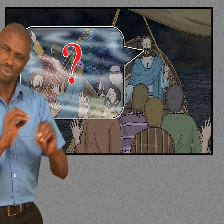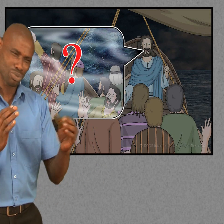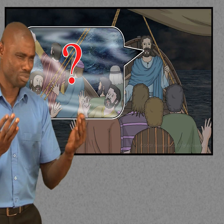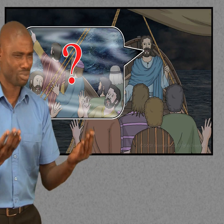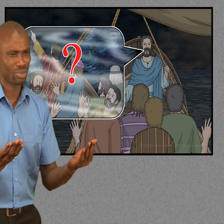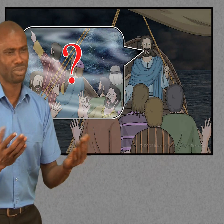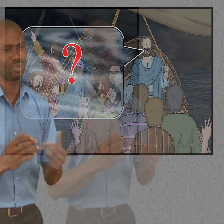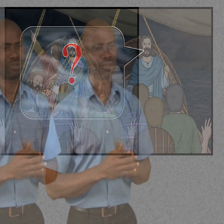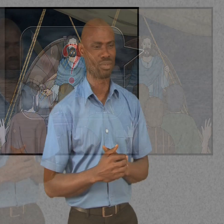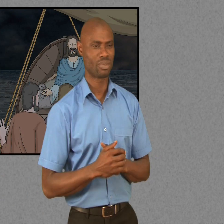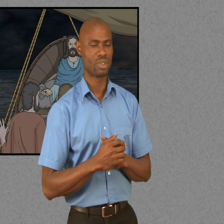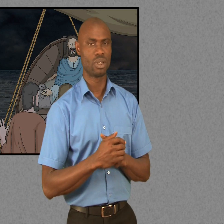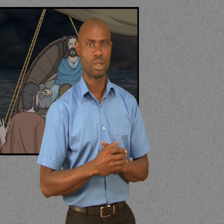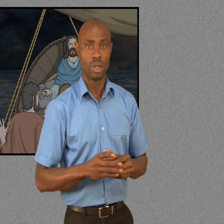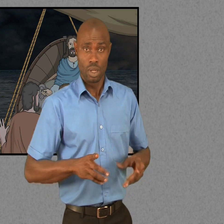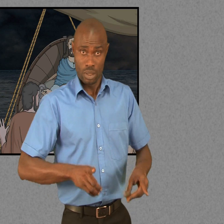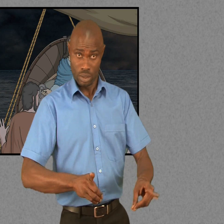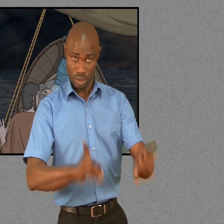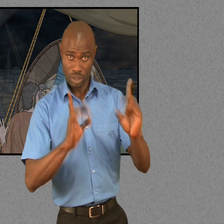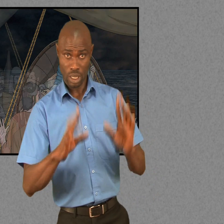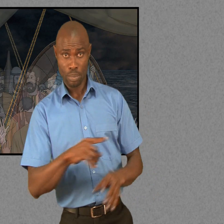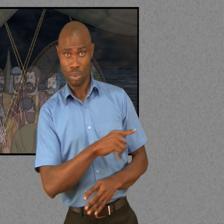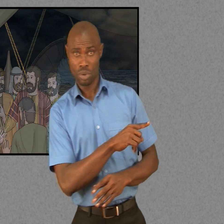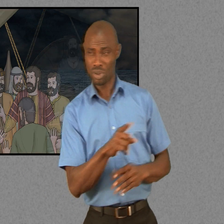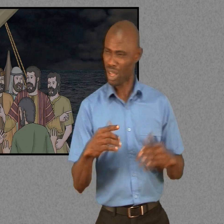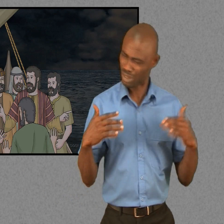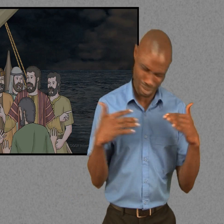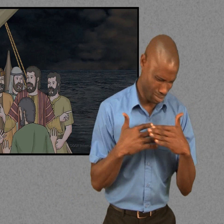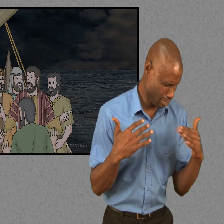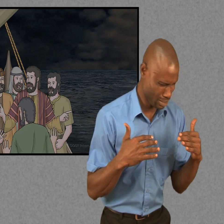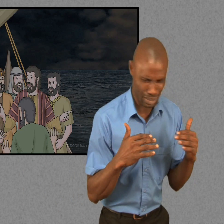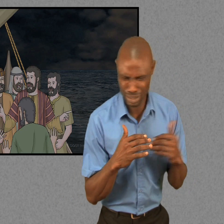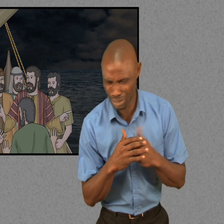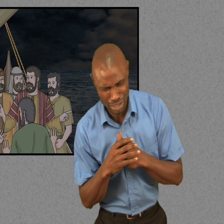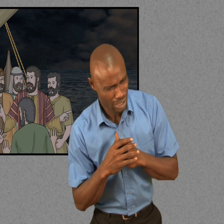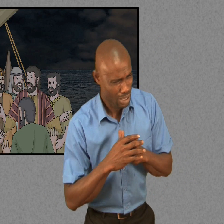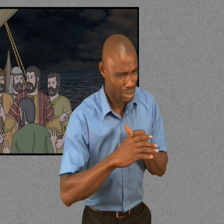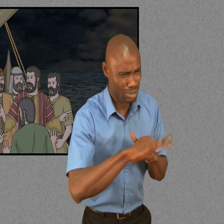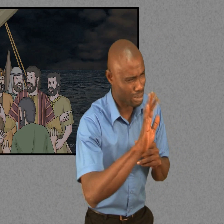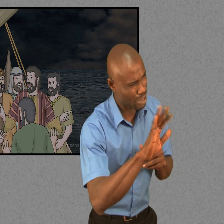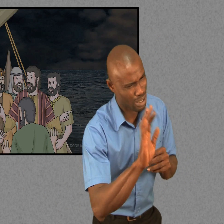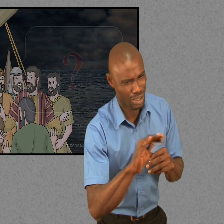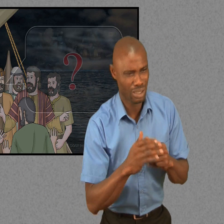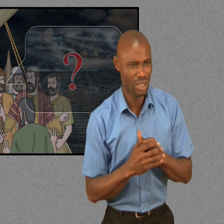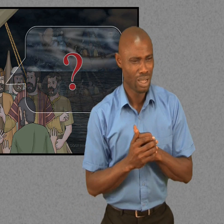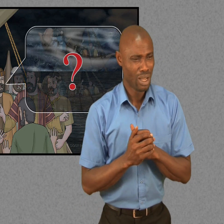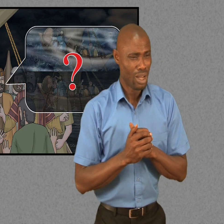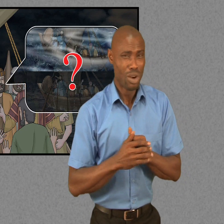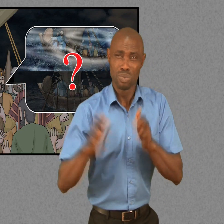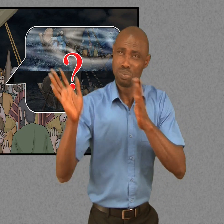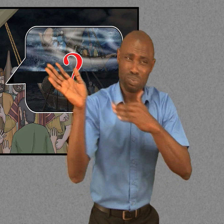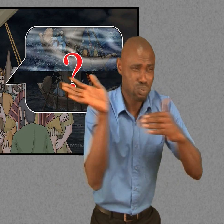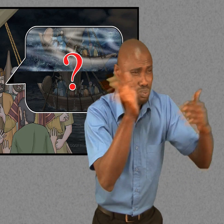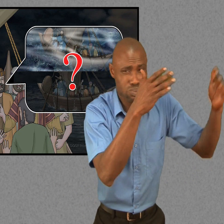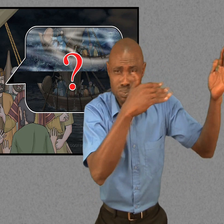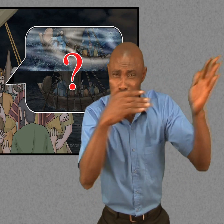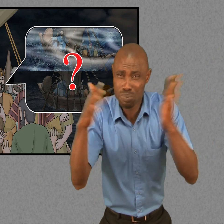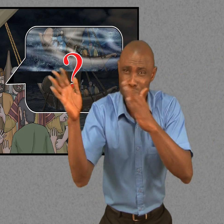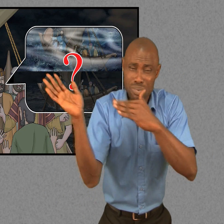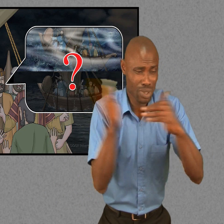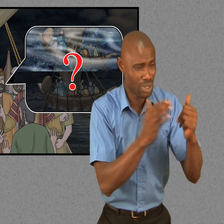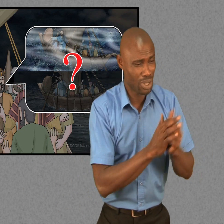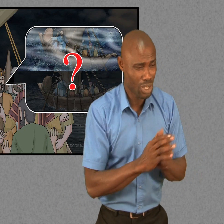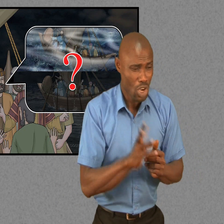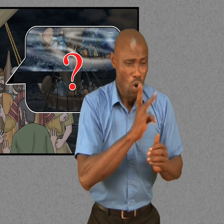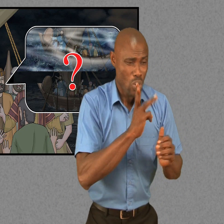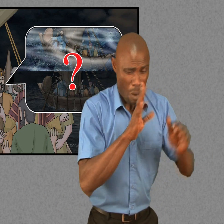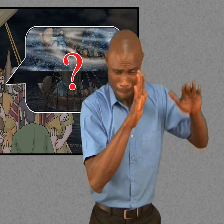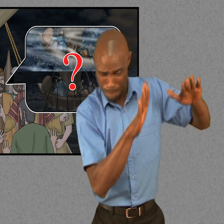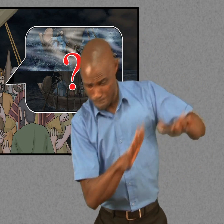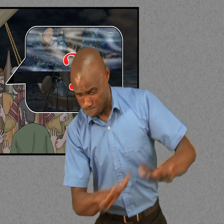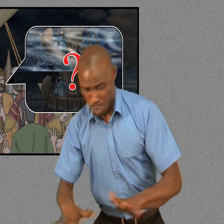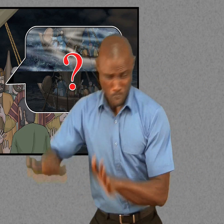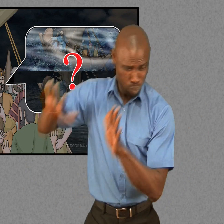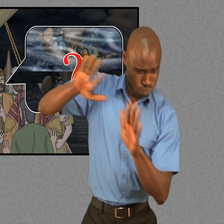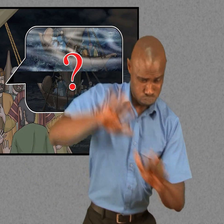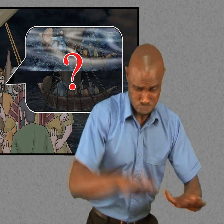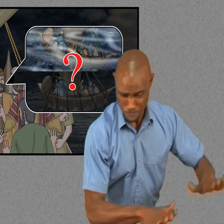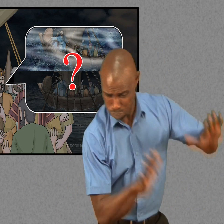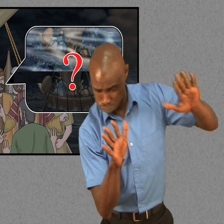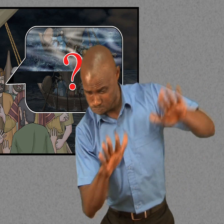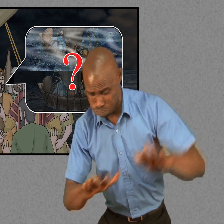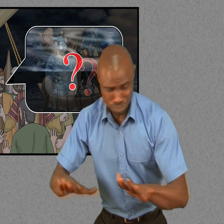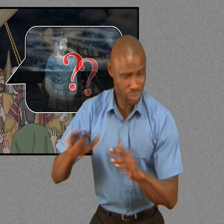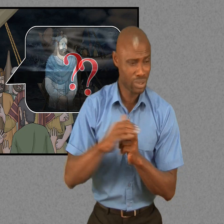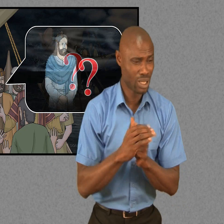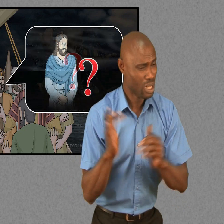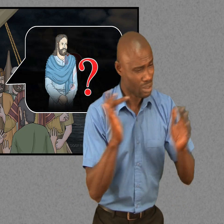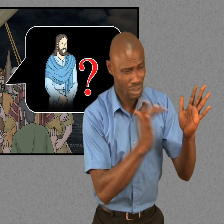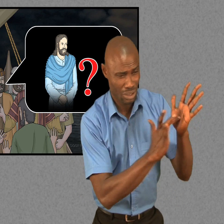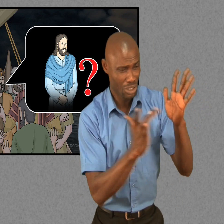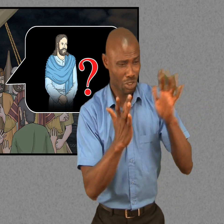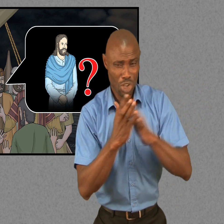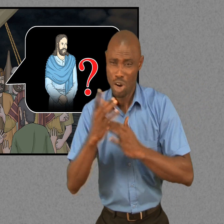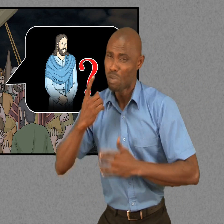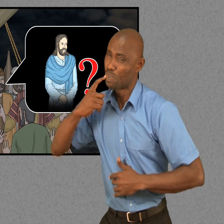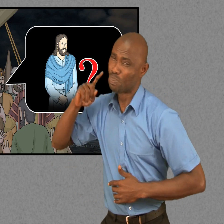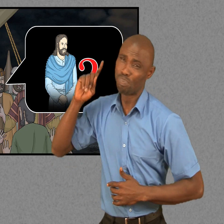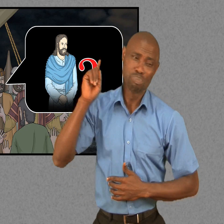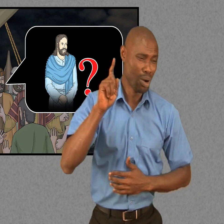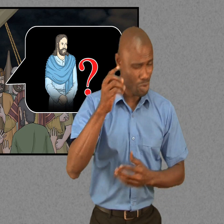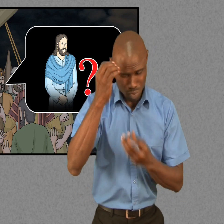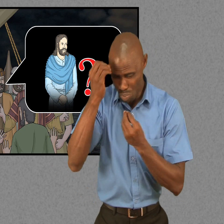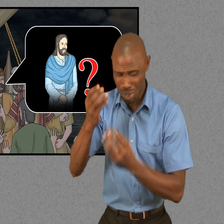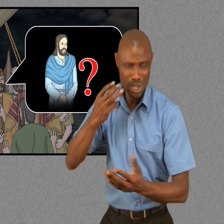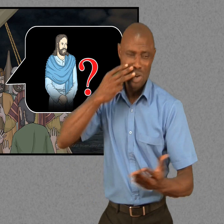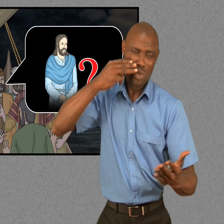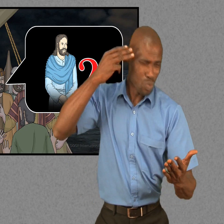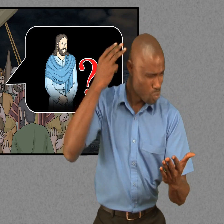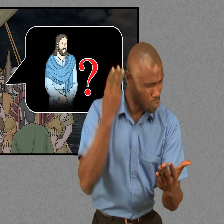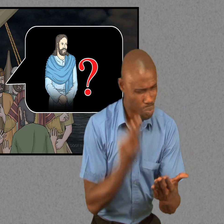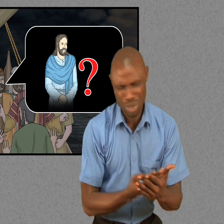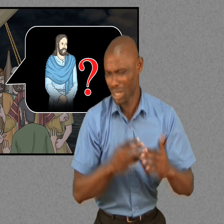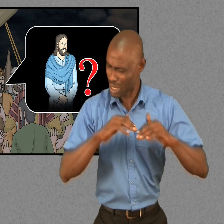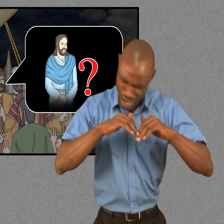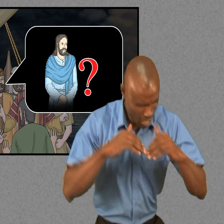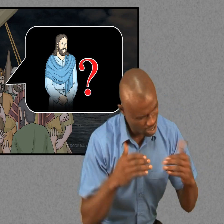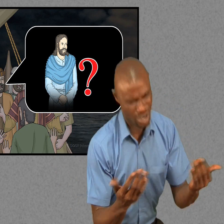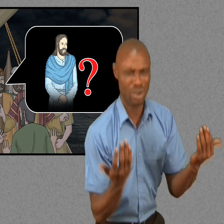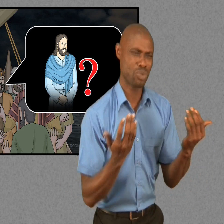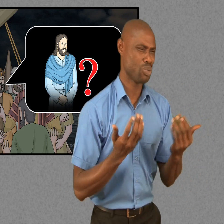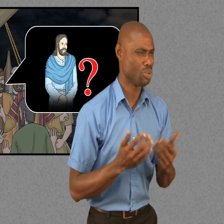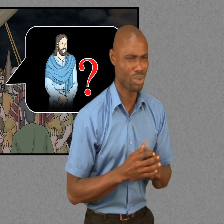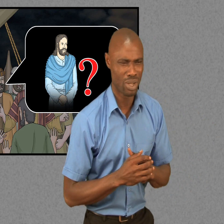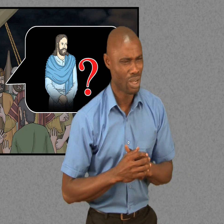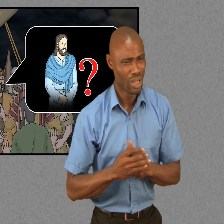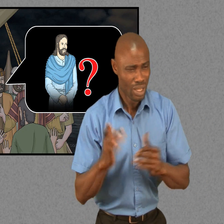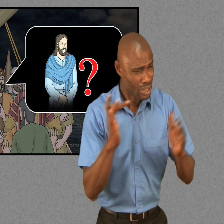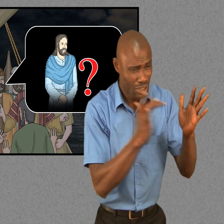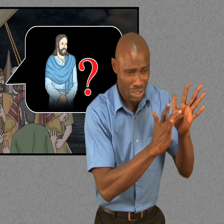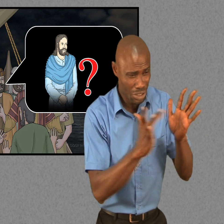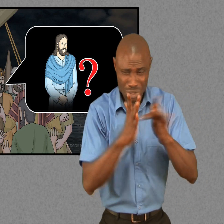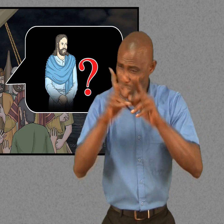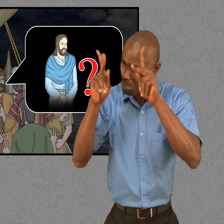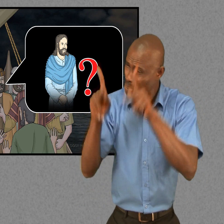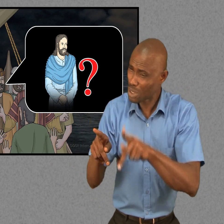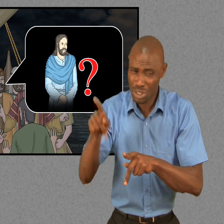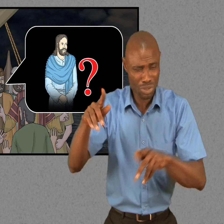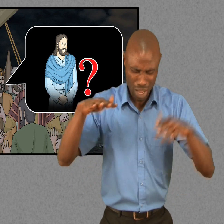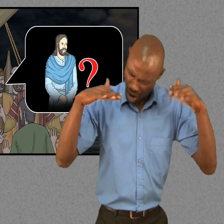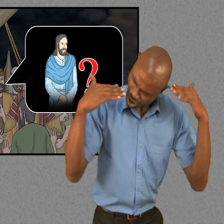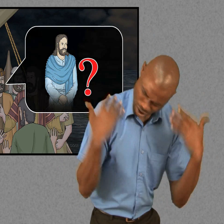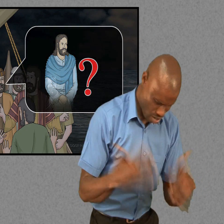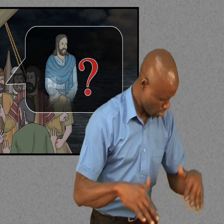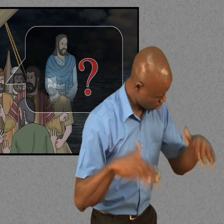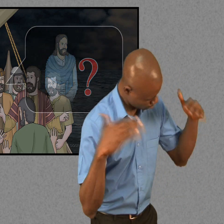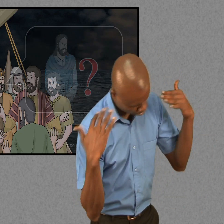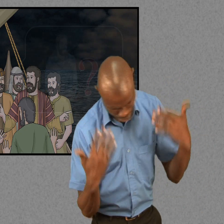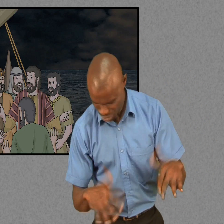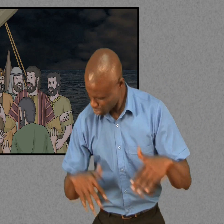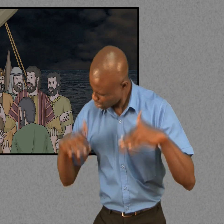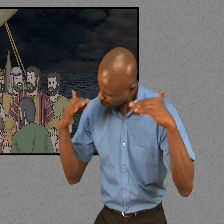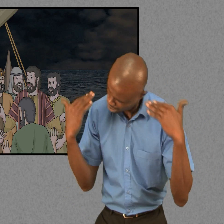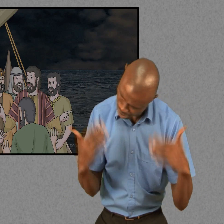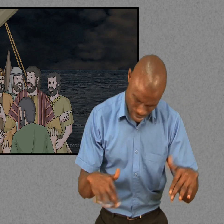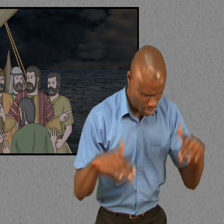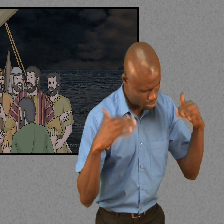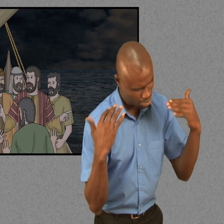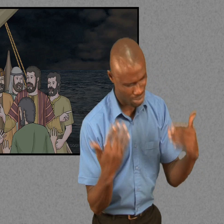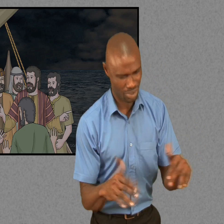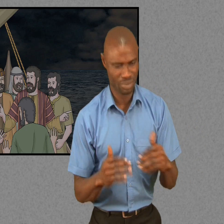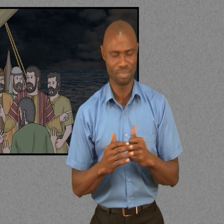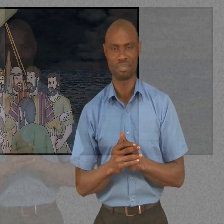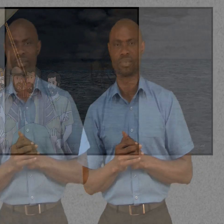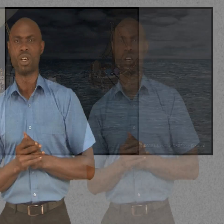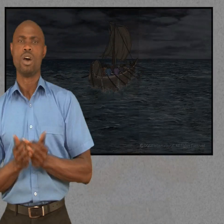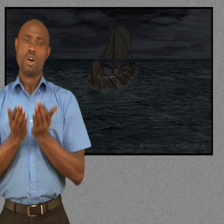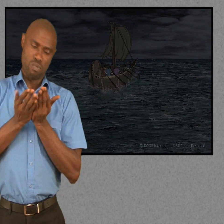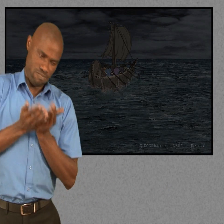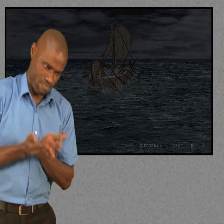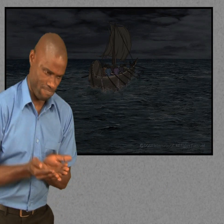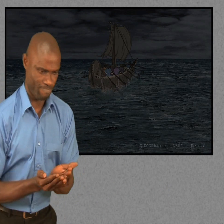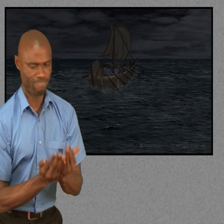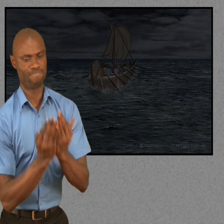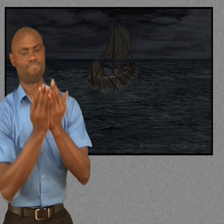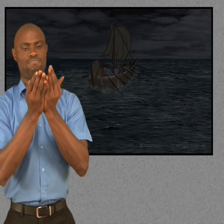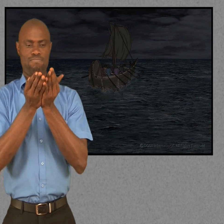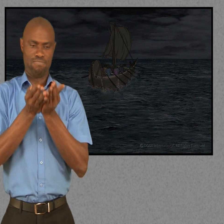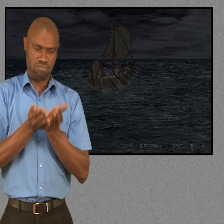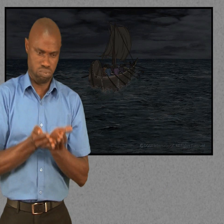Overwhelmed with fear, they asked one another, “Who is this, that even the wind and the sea obey Him?”